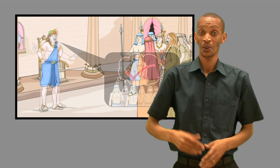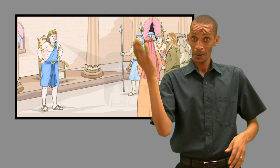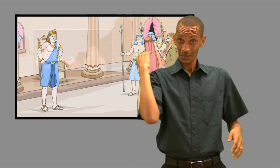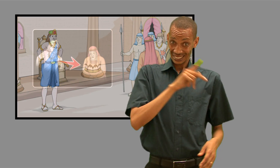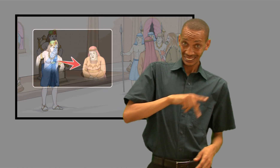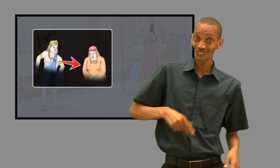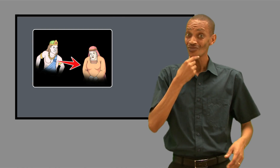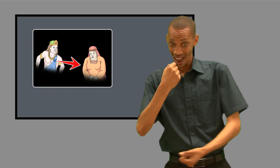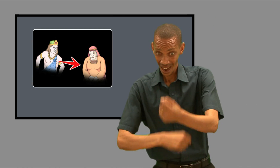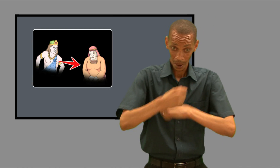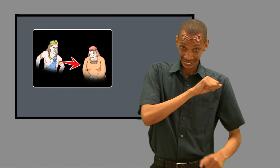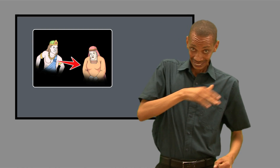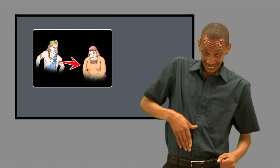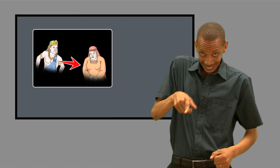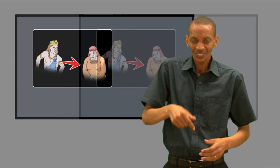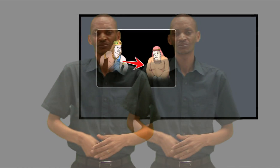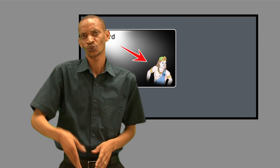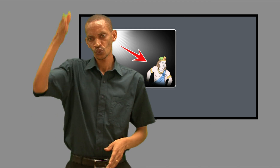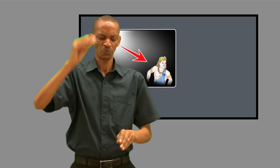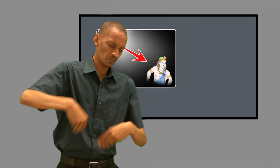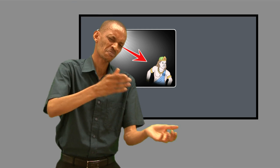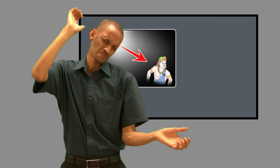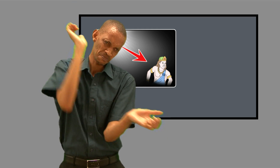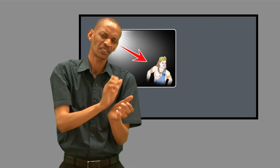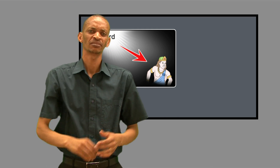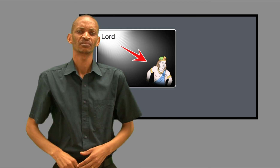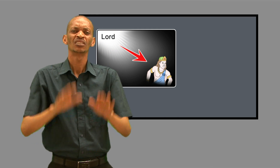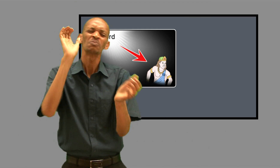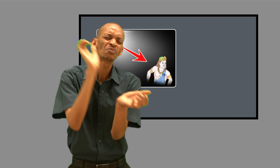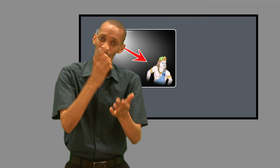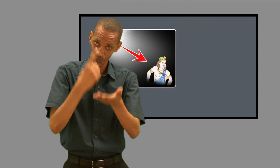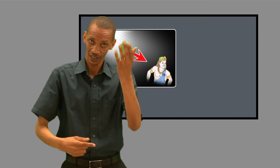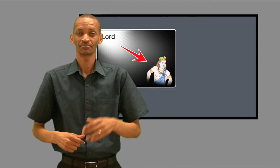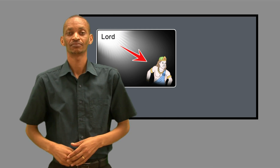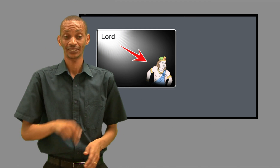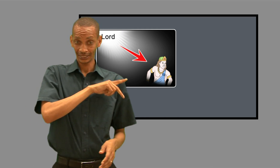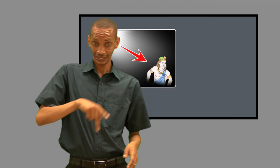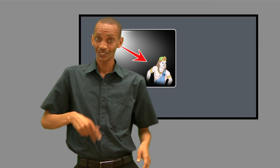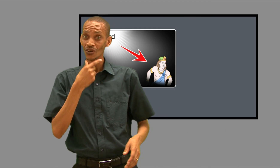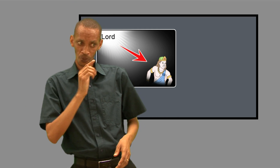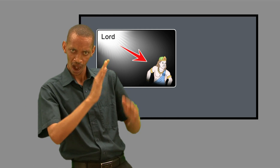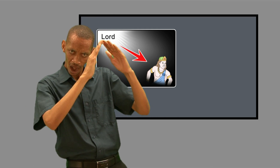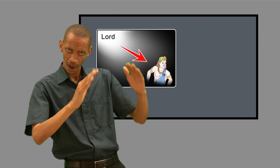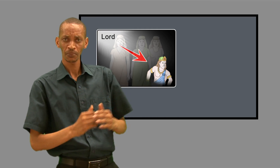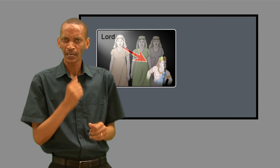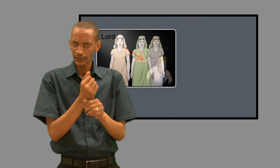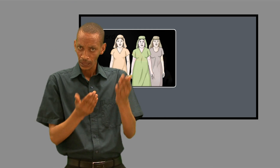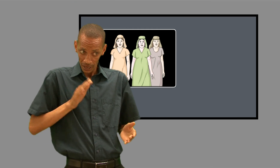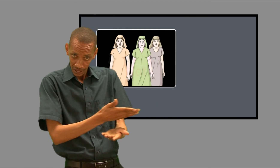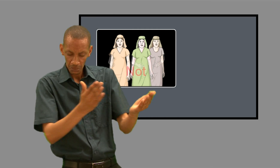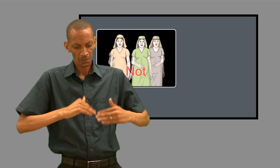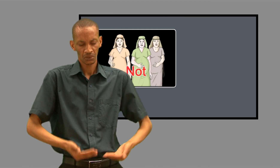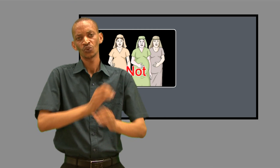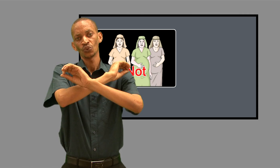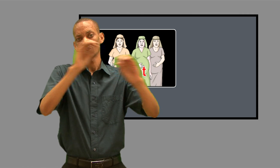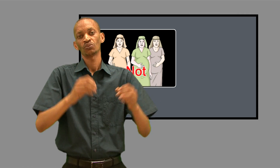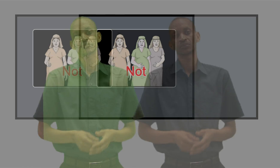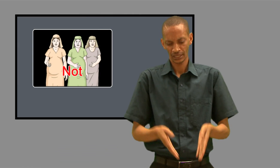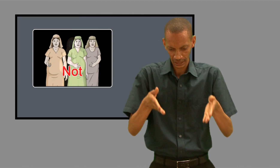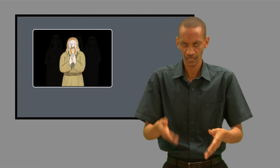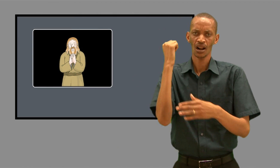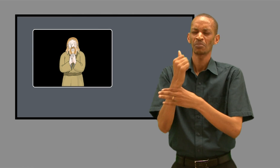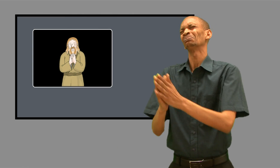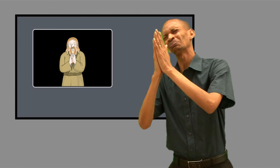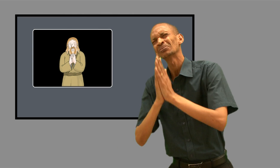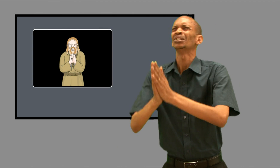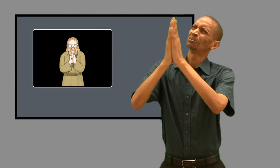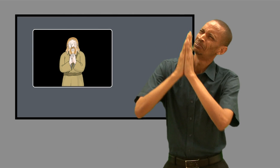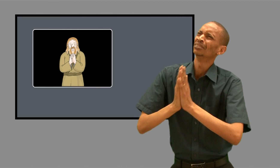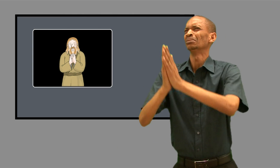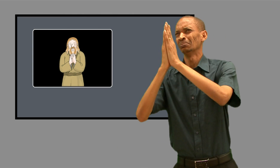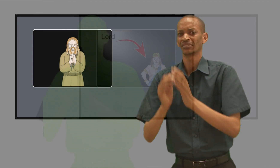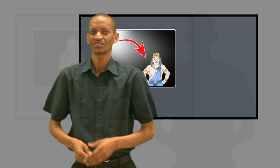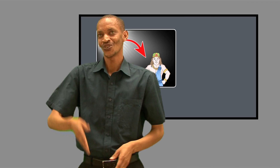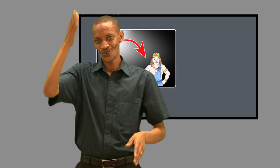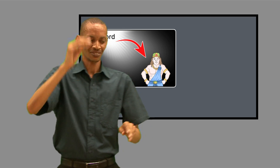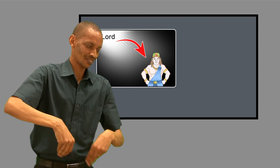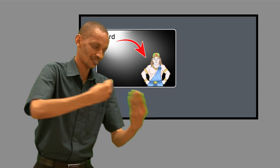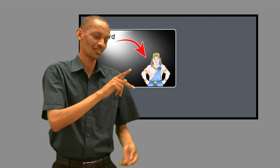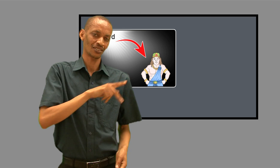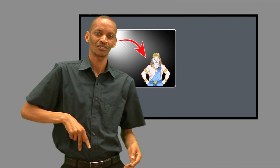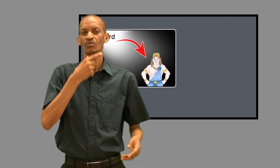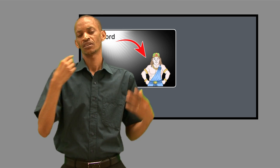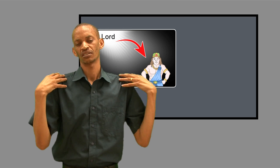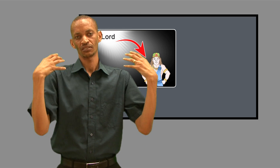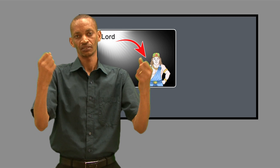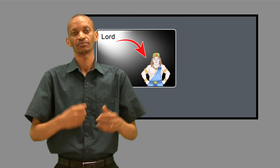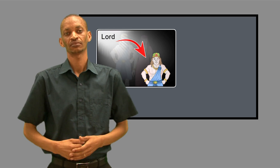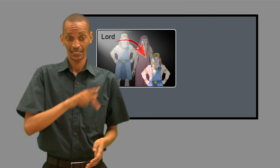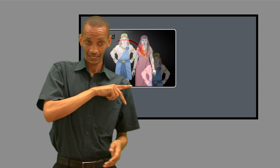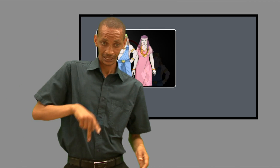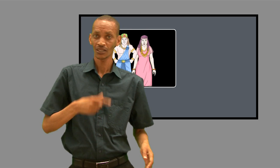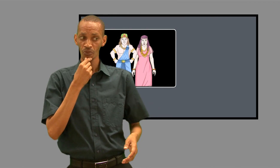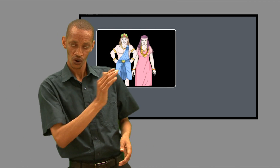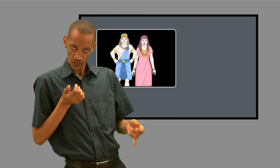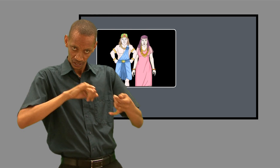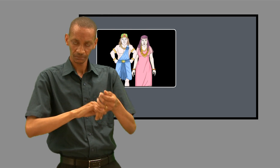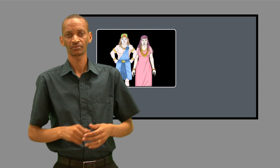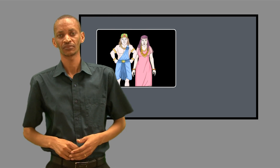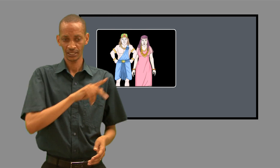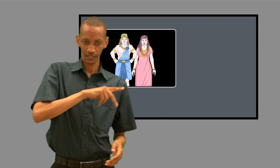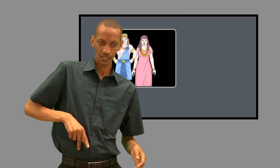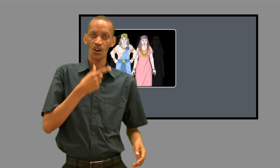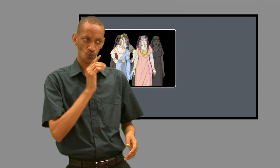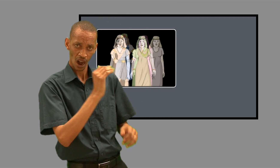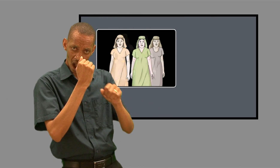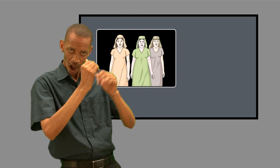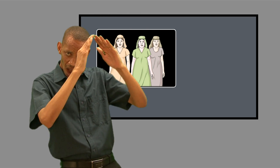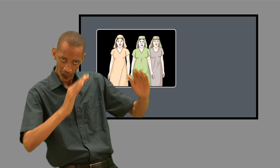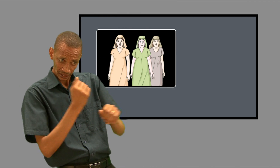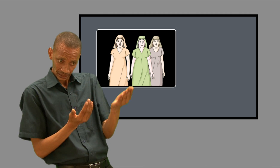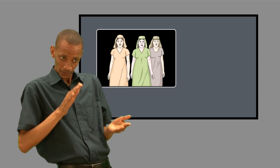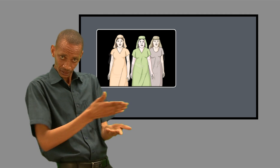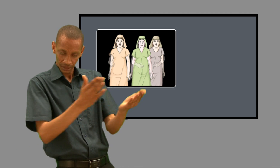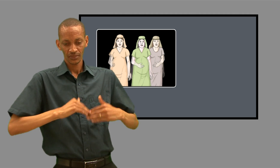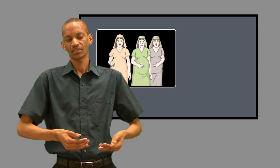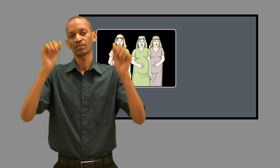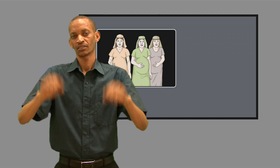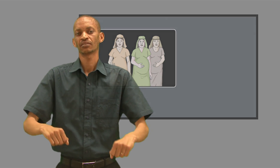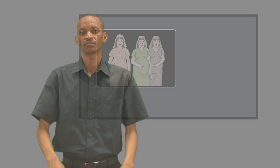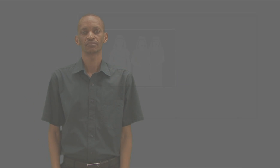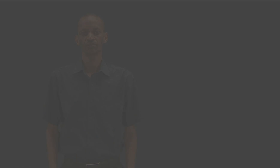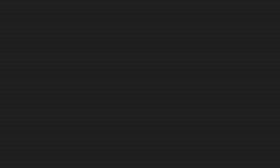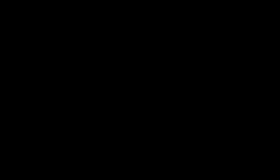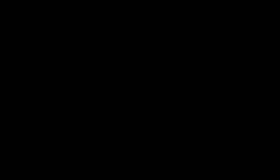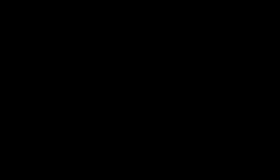Then Abraham prayed to God, and God healed Abimelech and his wife and his maidservants, so that they could again bear children— for on account of Abraham’s wife Sarah, the LORD had completely closed all the wombs in Abimelech’s household.